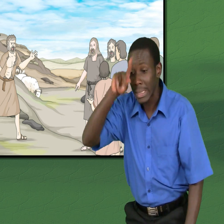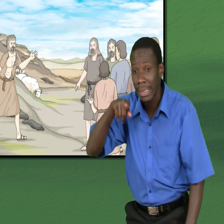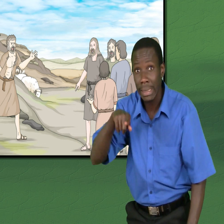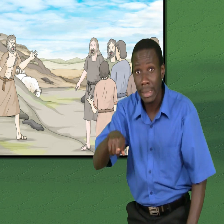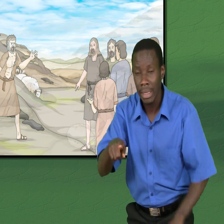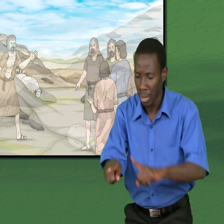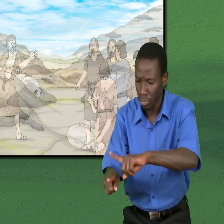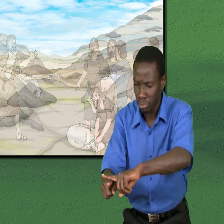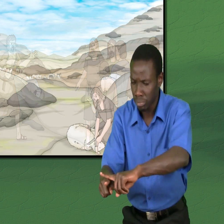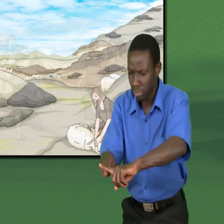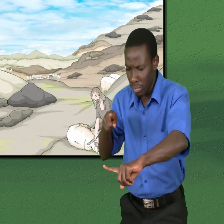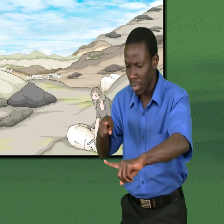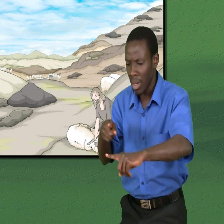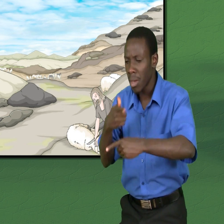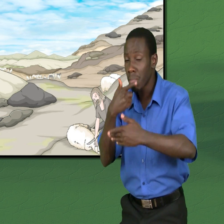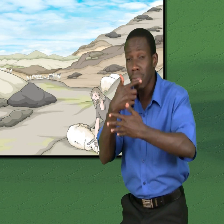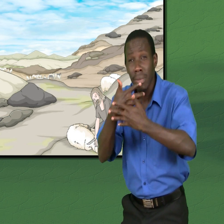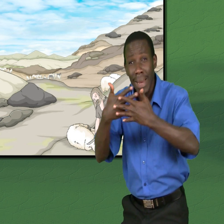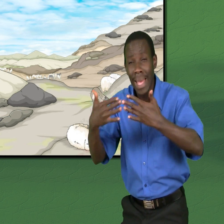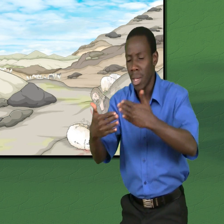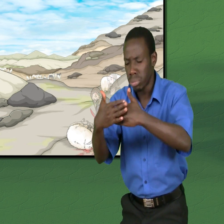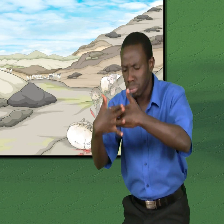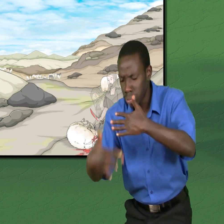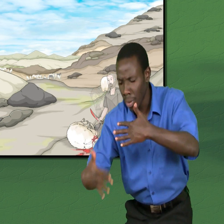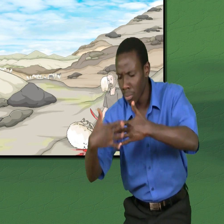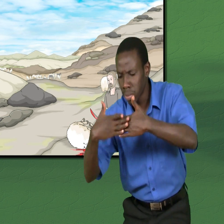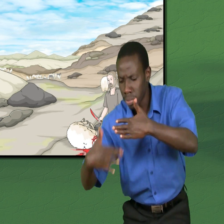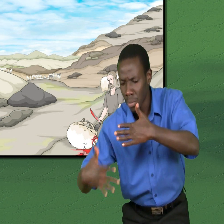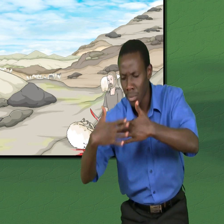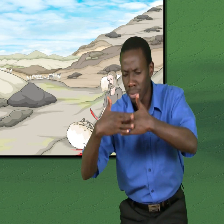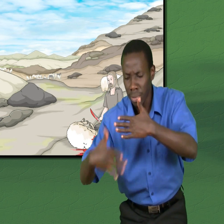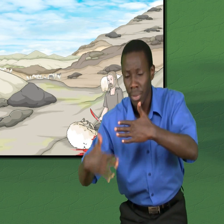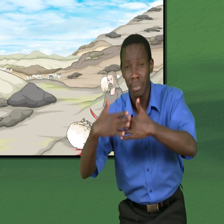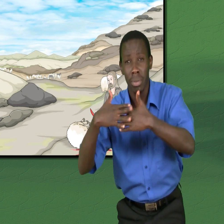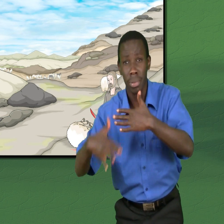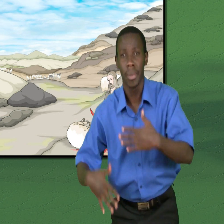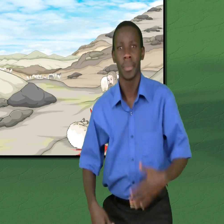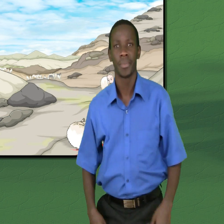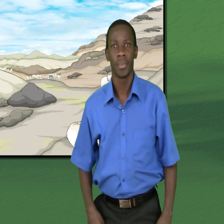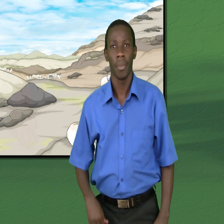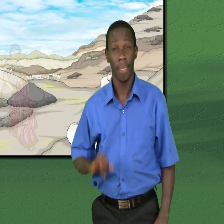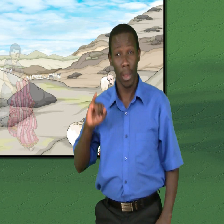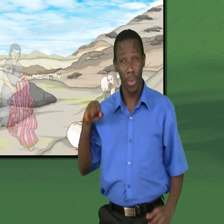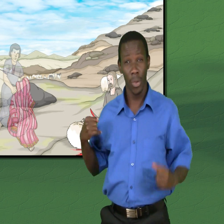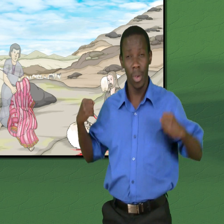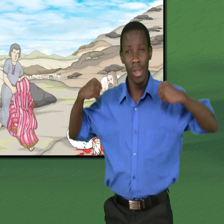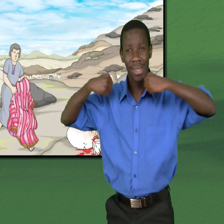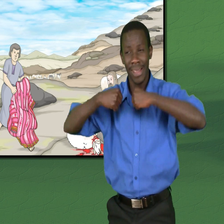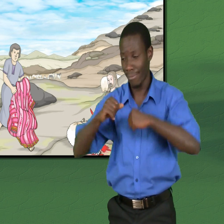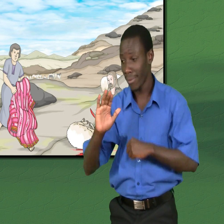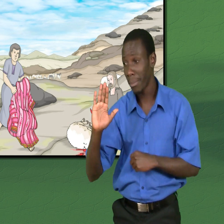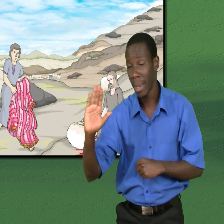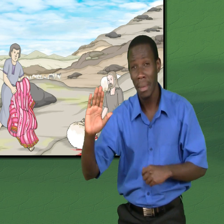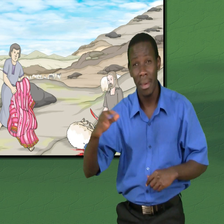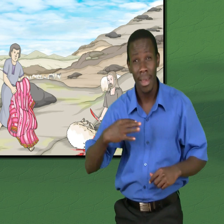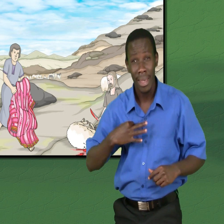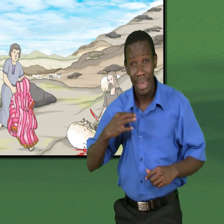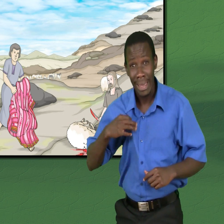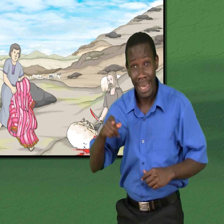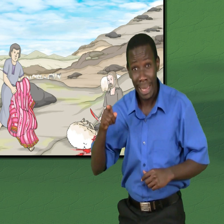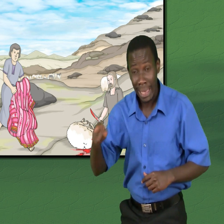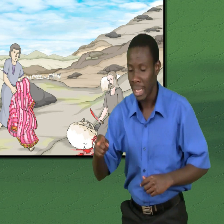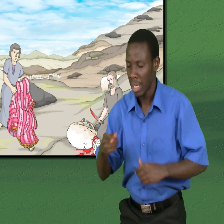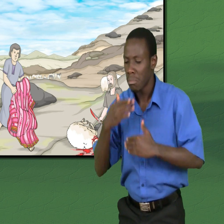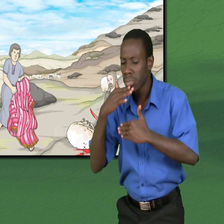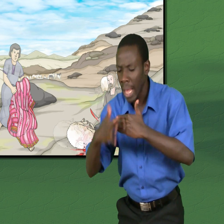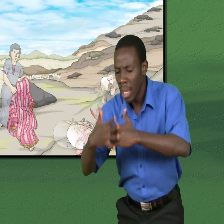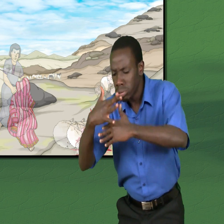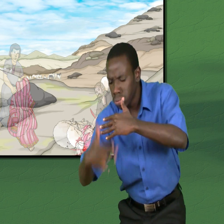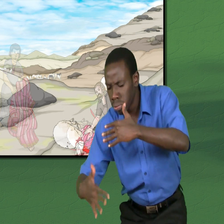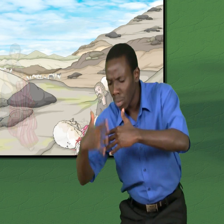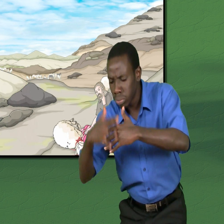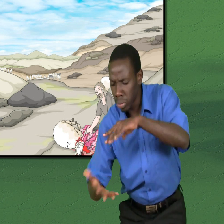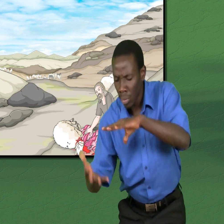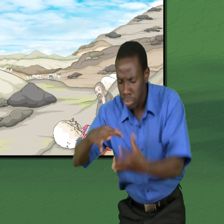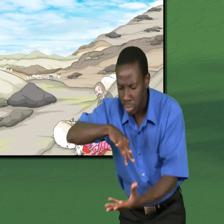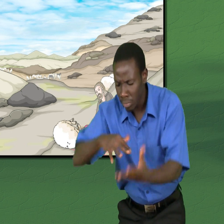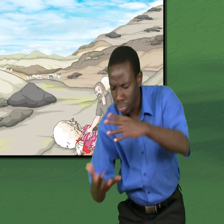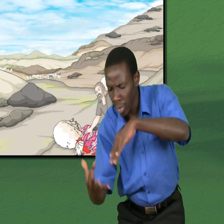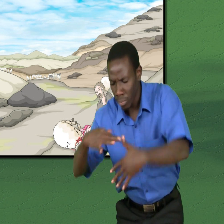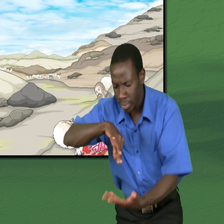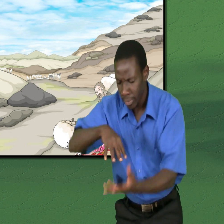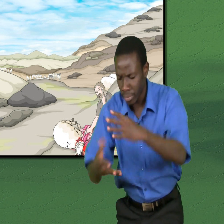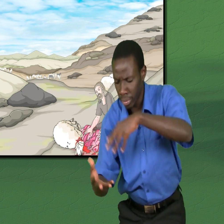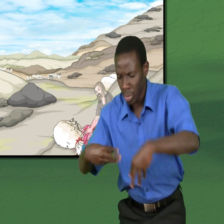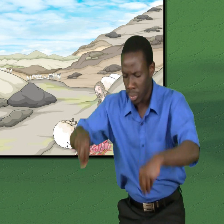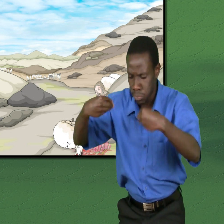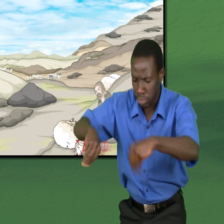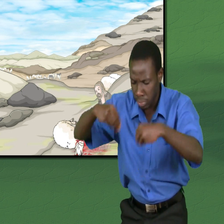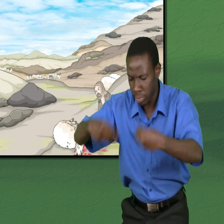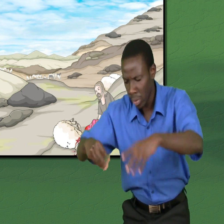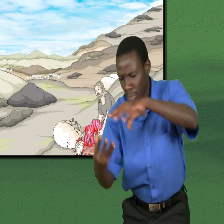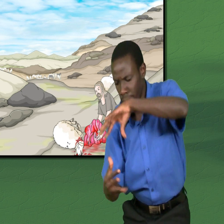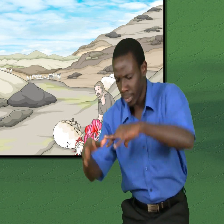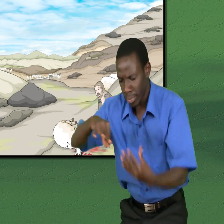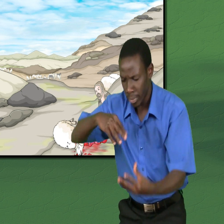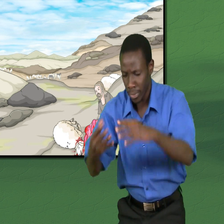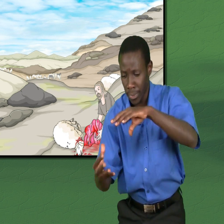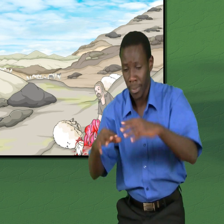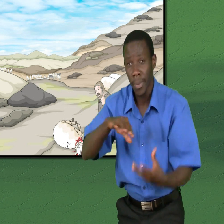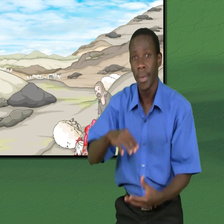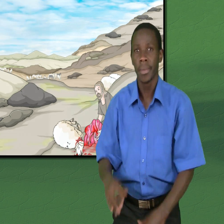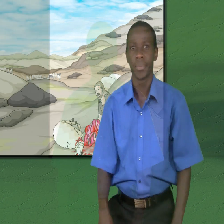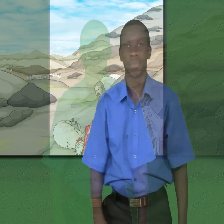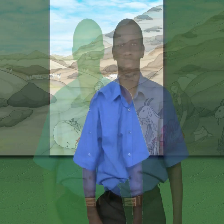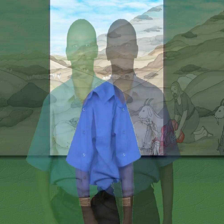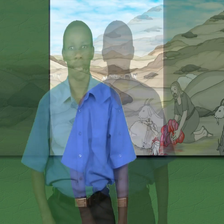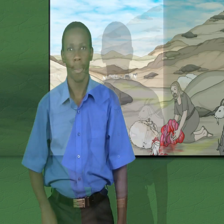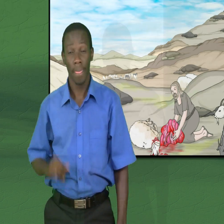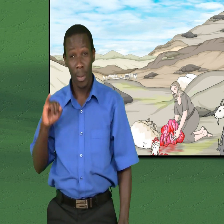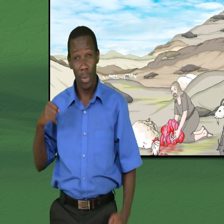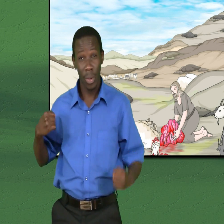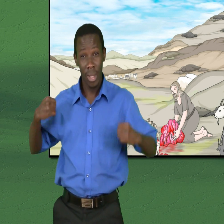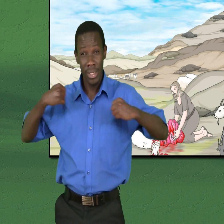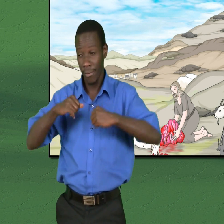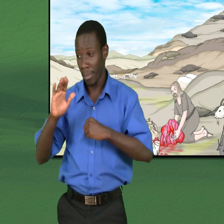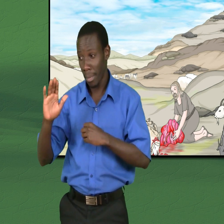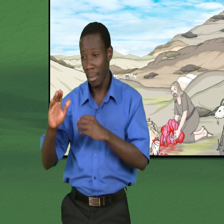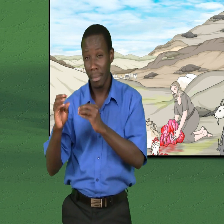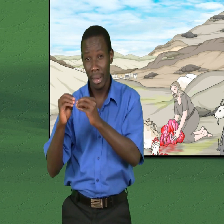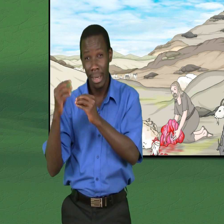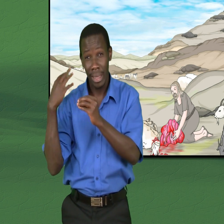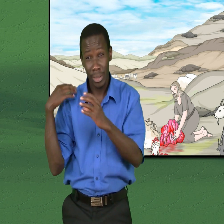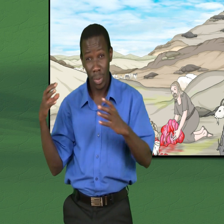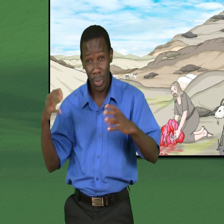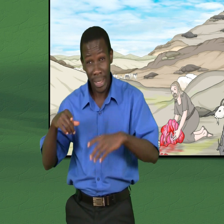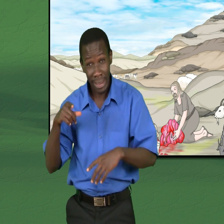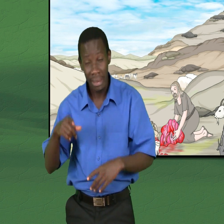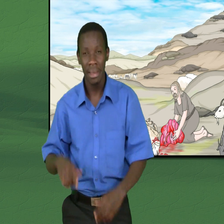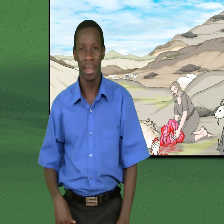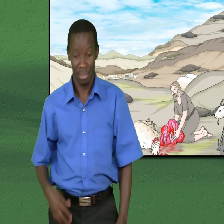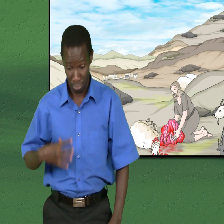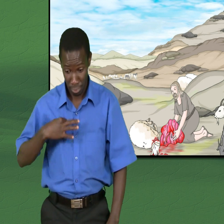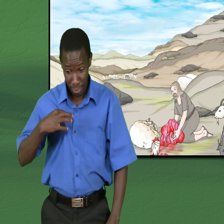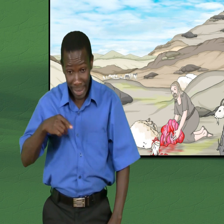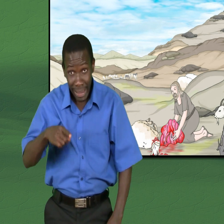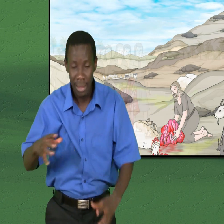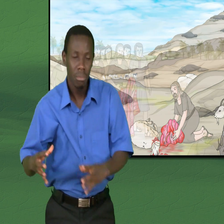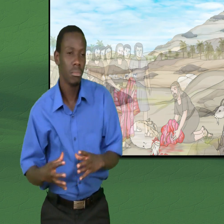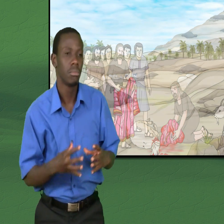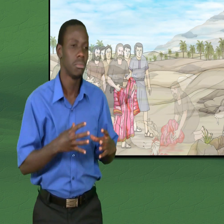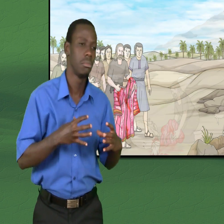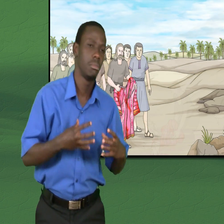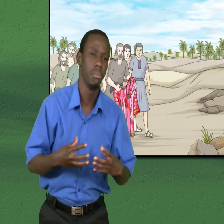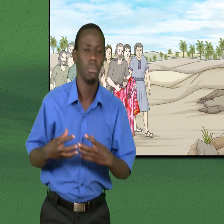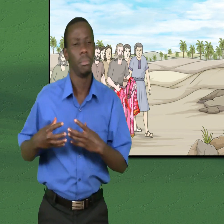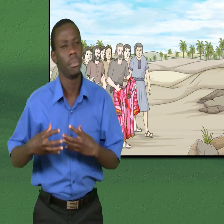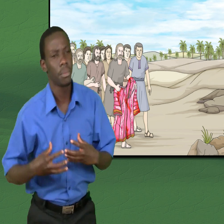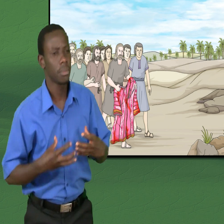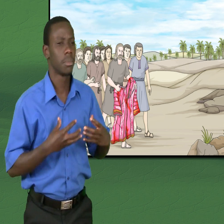Then they took Joseph’s robe, slaughtered a young goat, and dipped the robe in its blood.